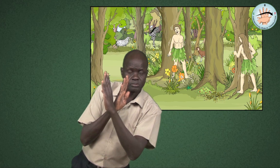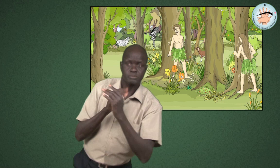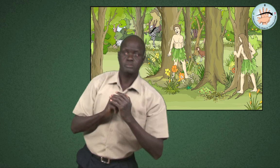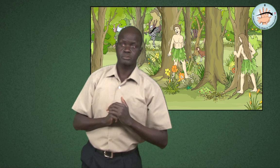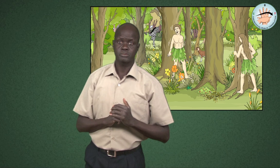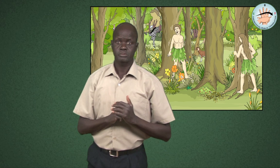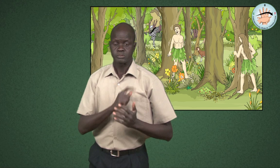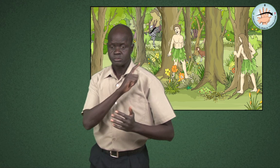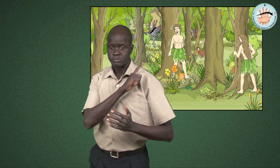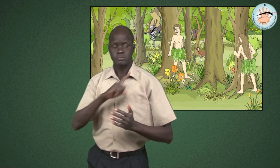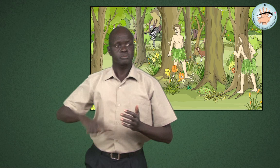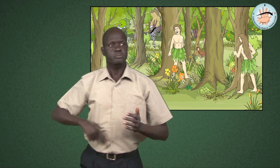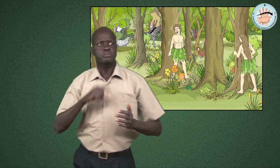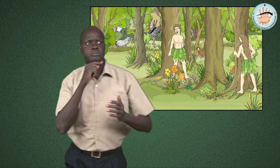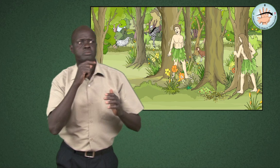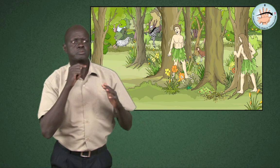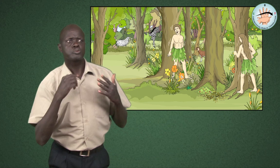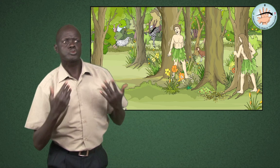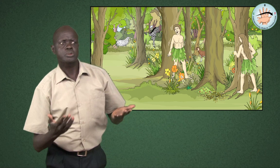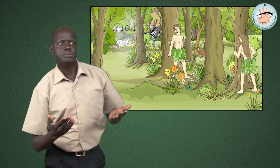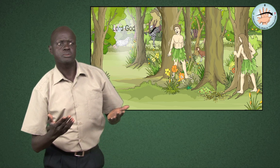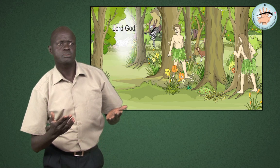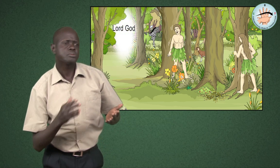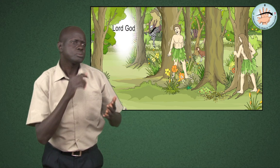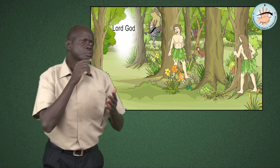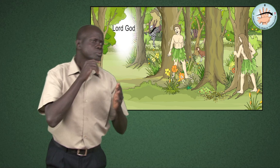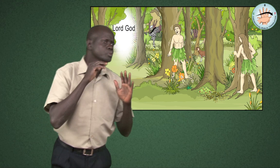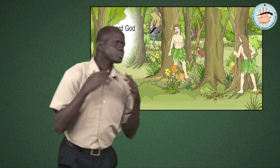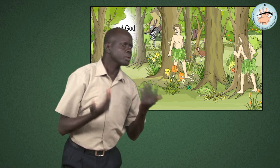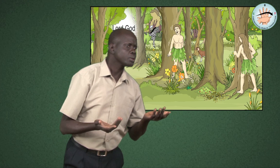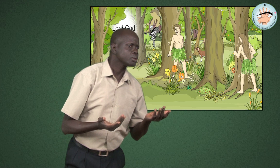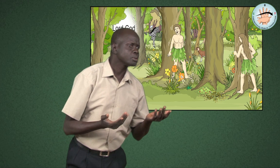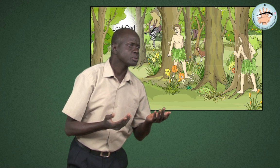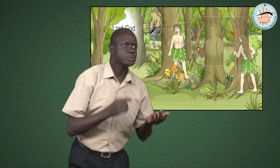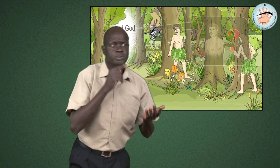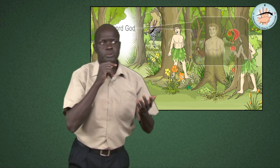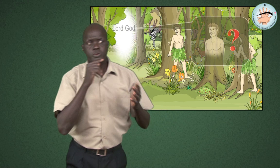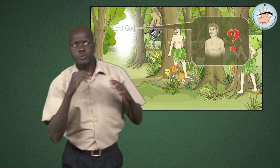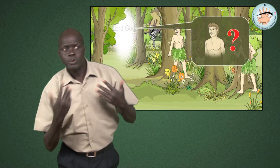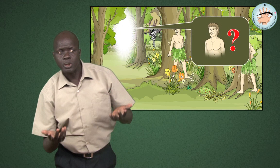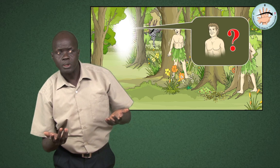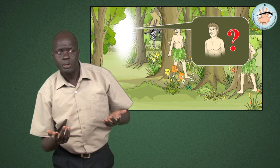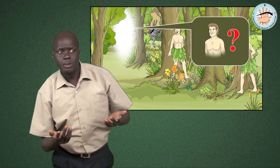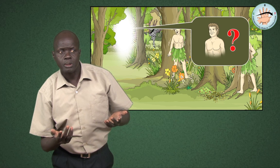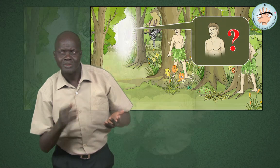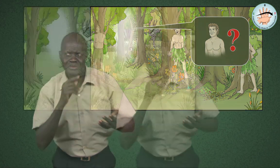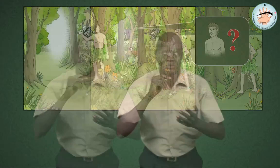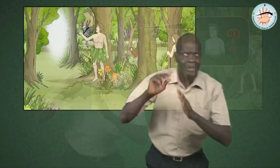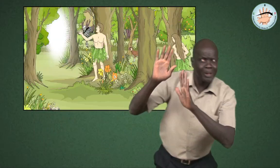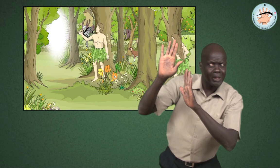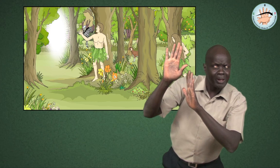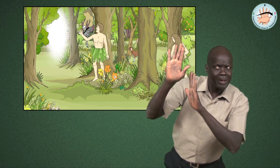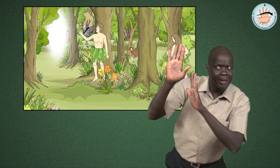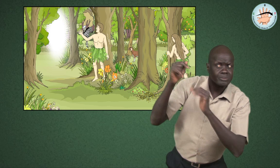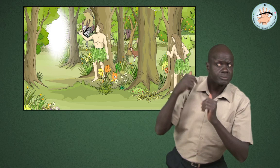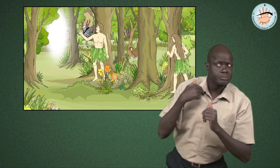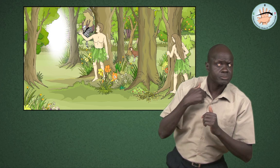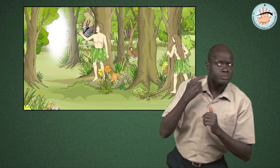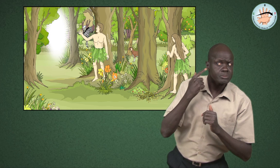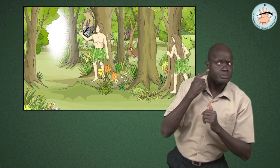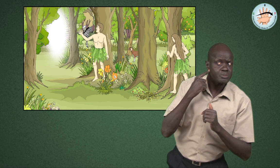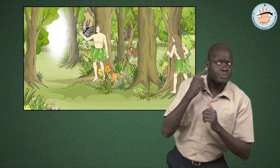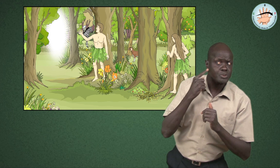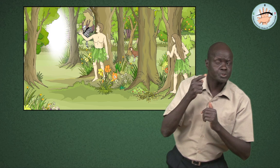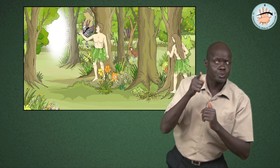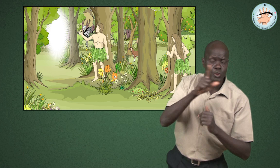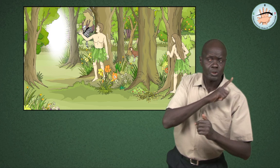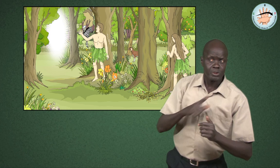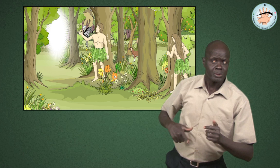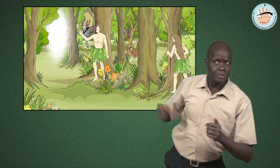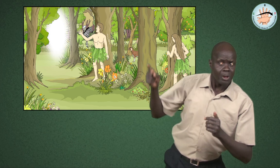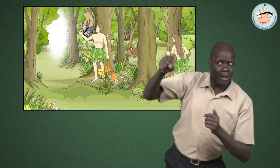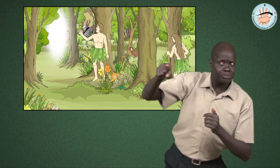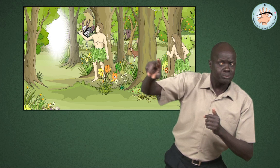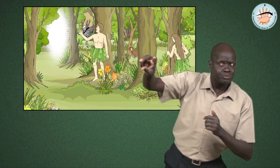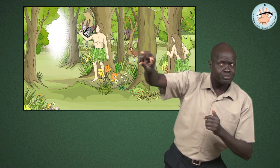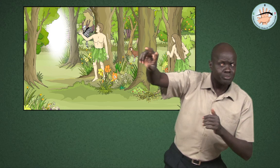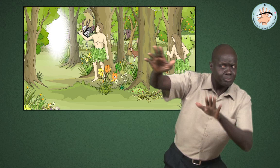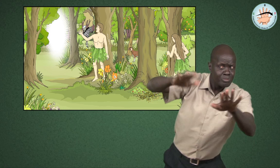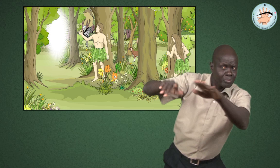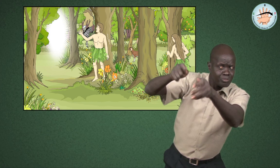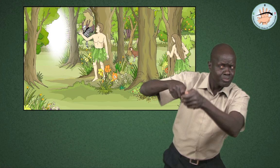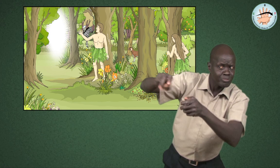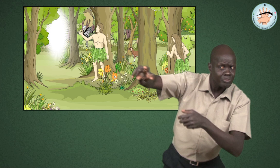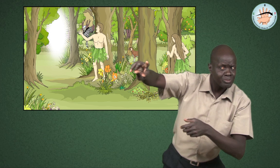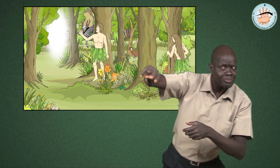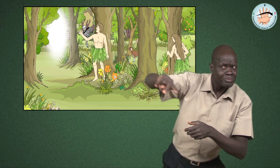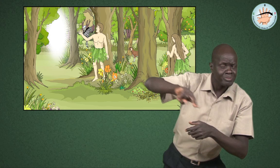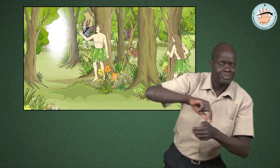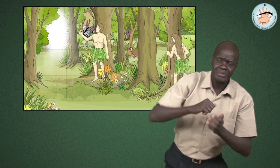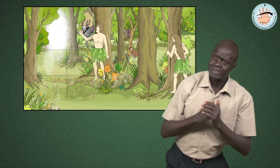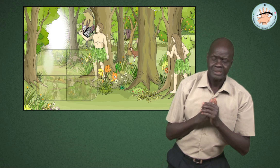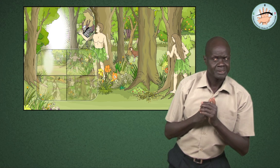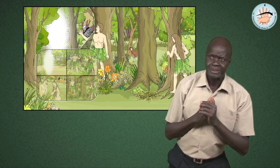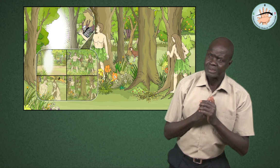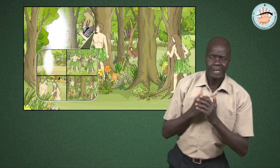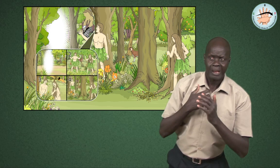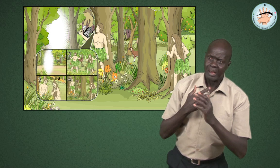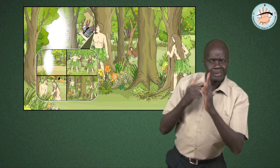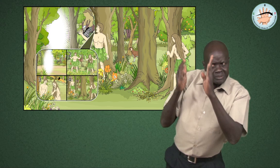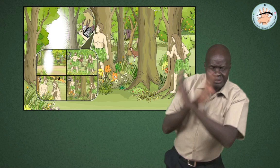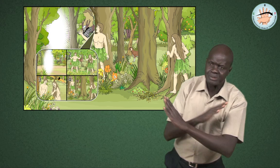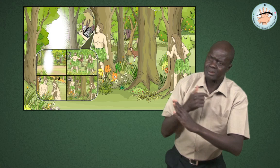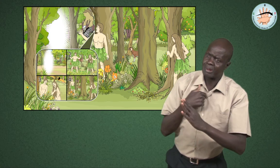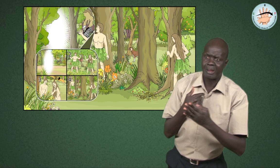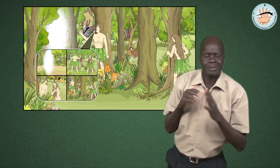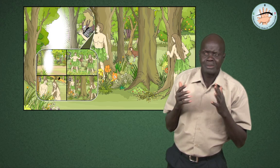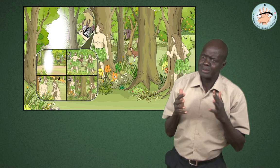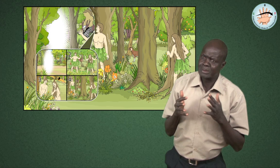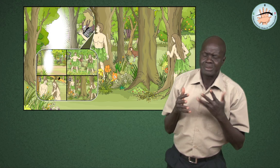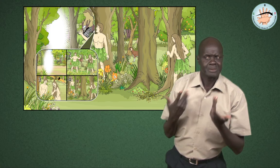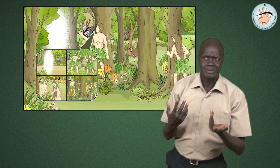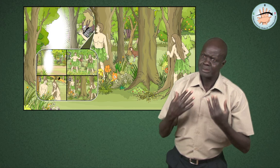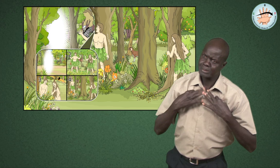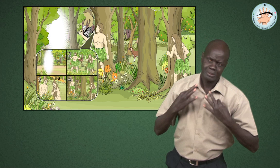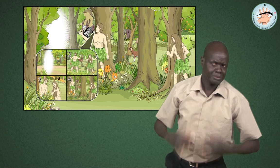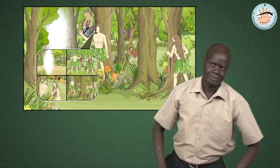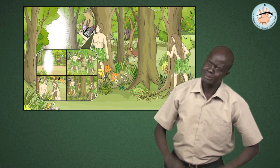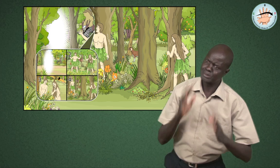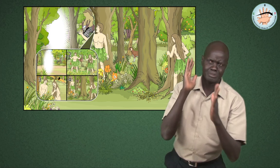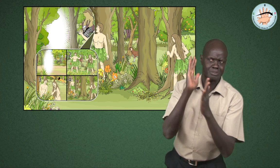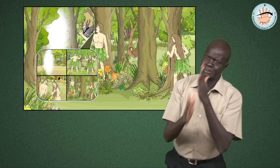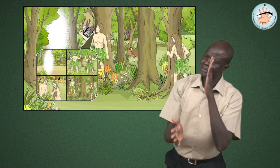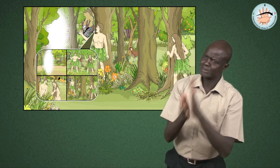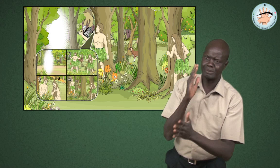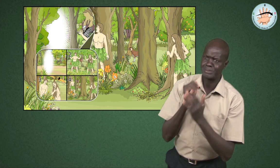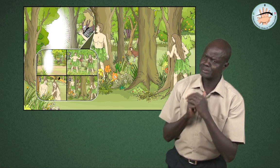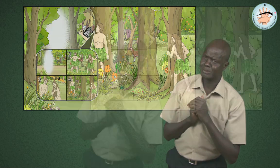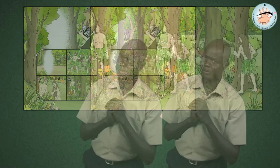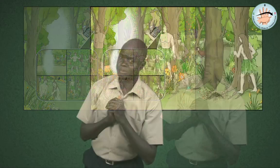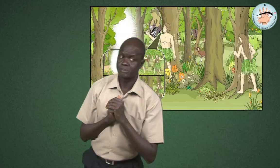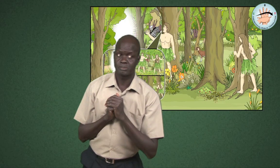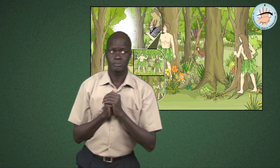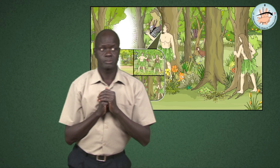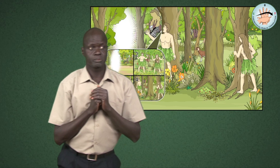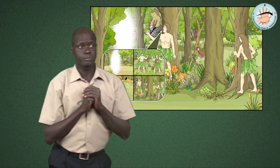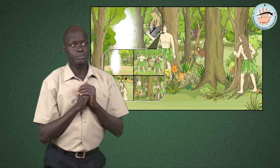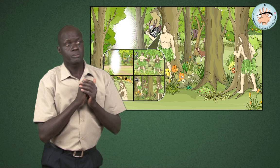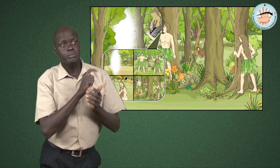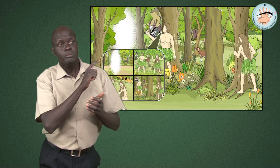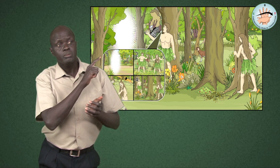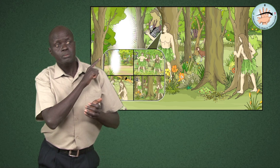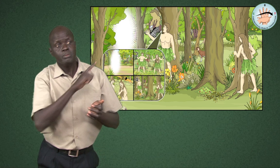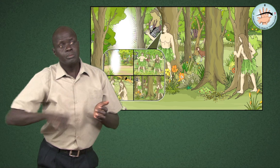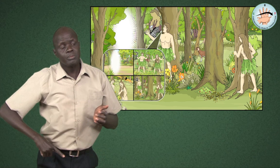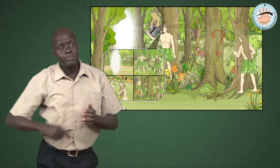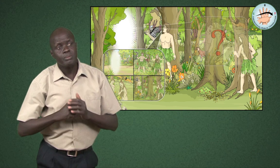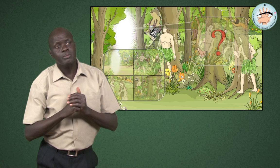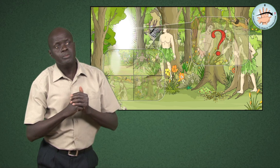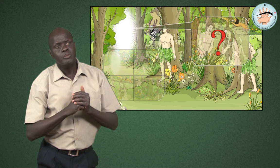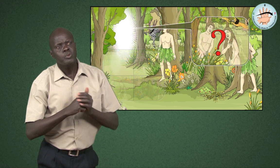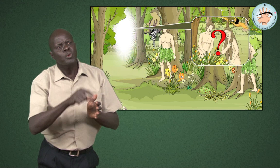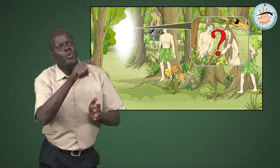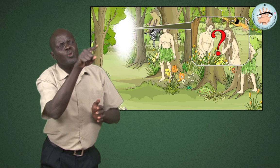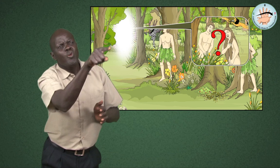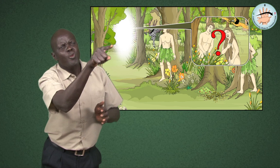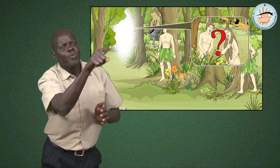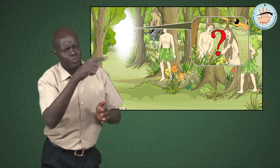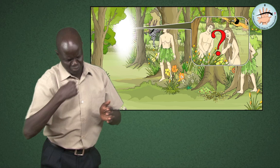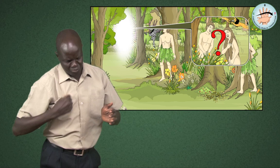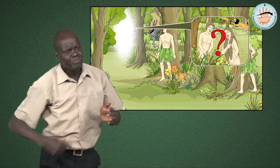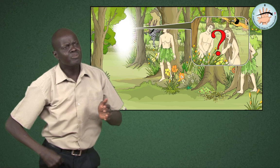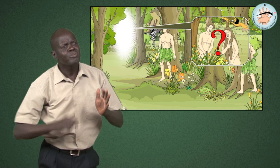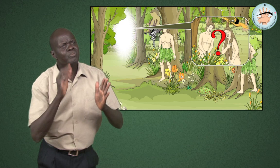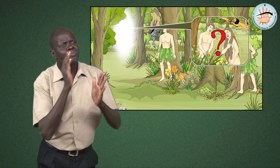But the LORD God called out to the man, “Where are you?” “I heard Your voice in the garden,” he replied, “and I was afraid because I was naked; so I hid myself.”